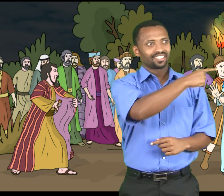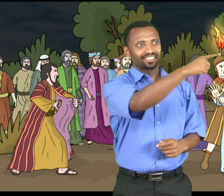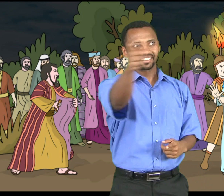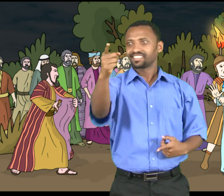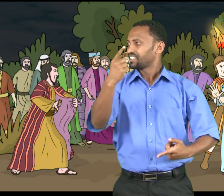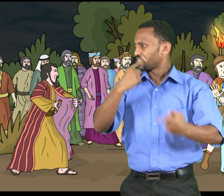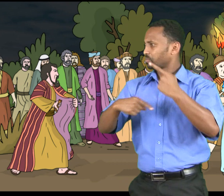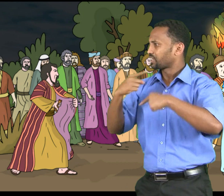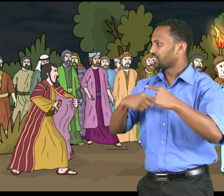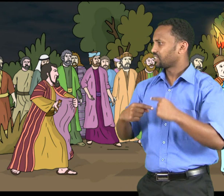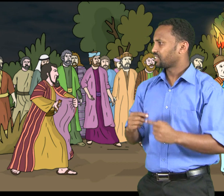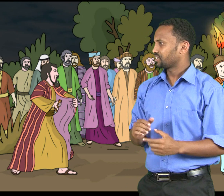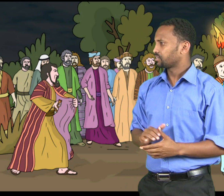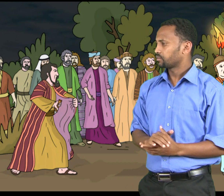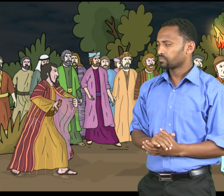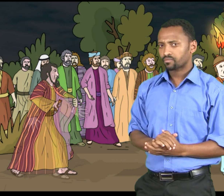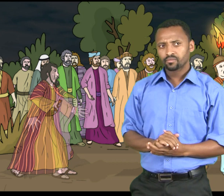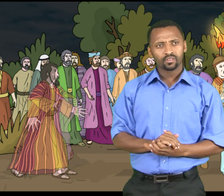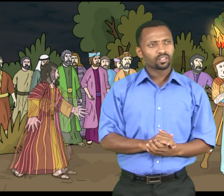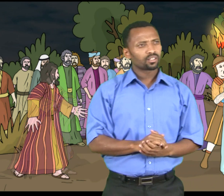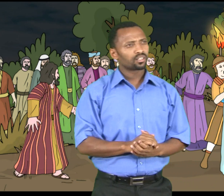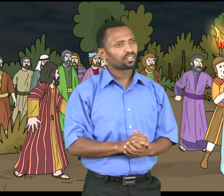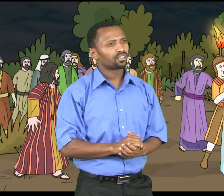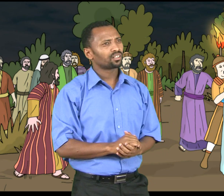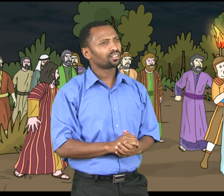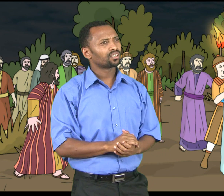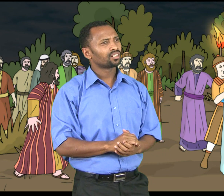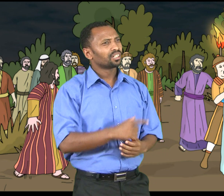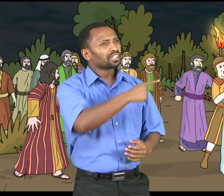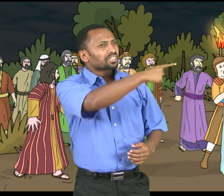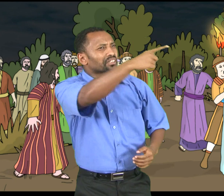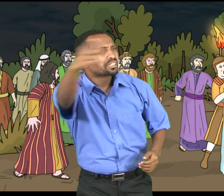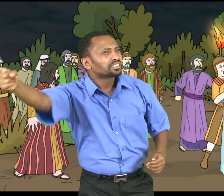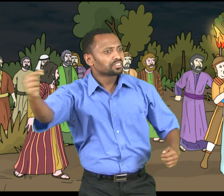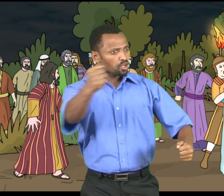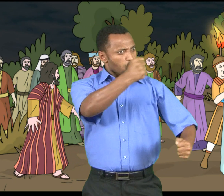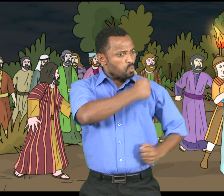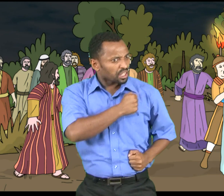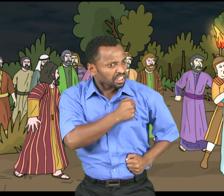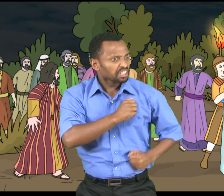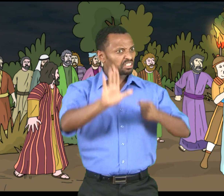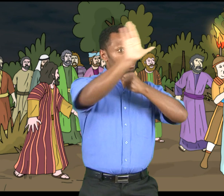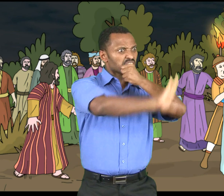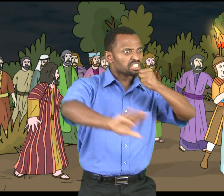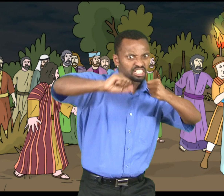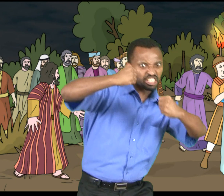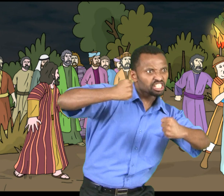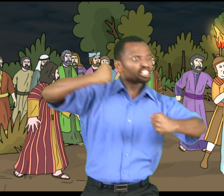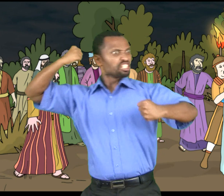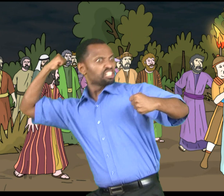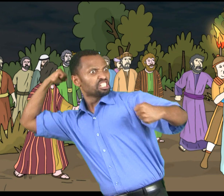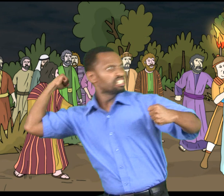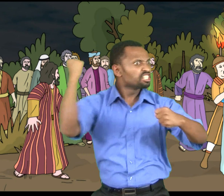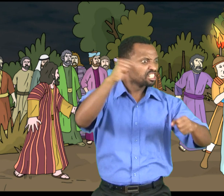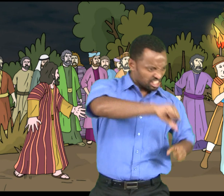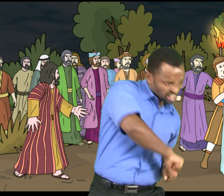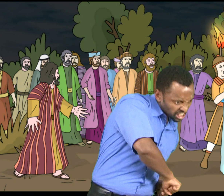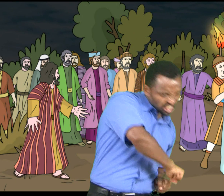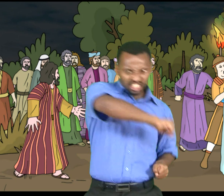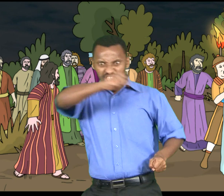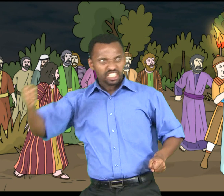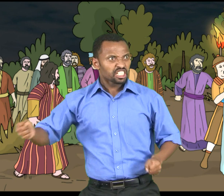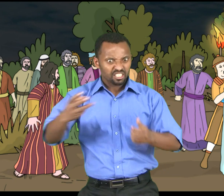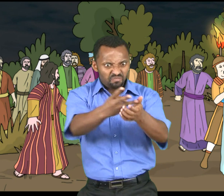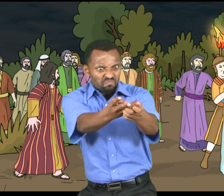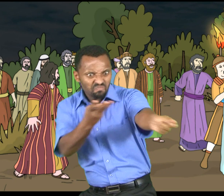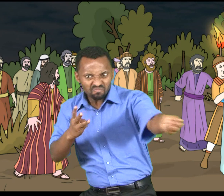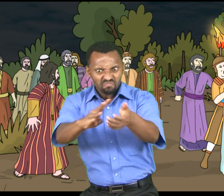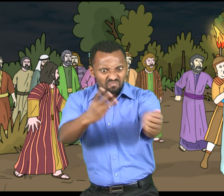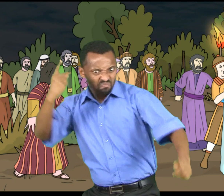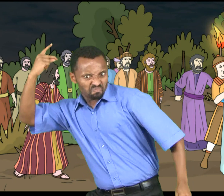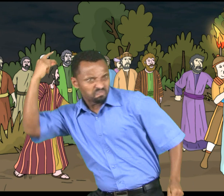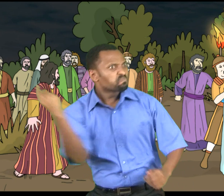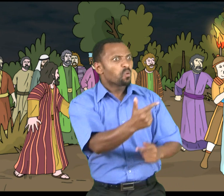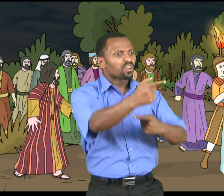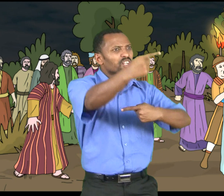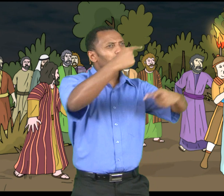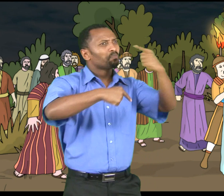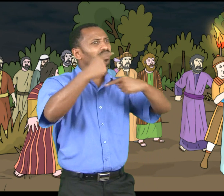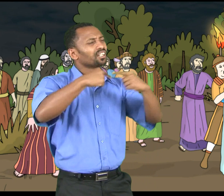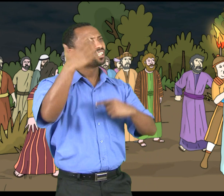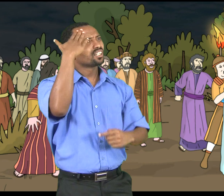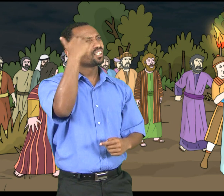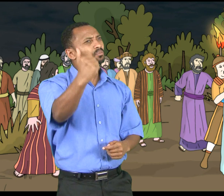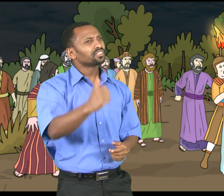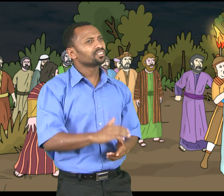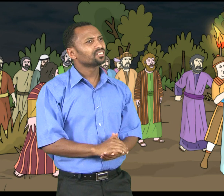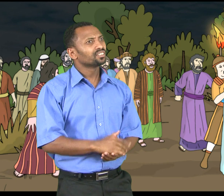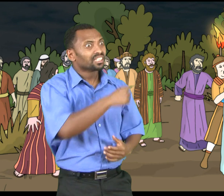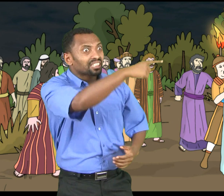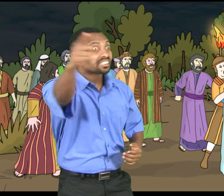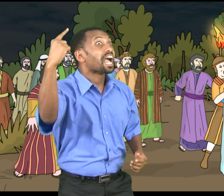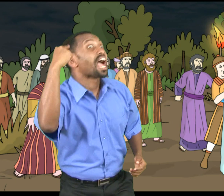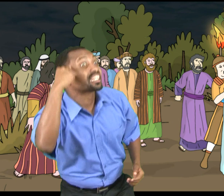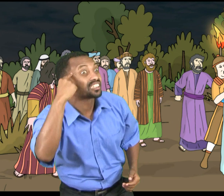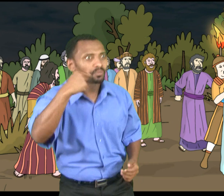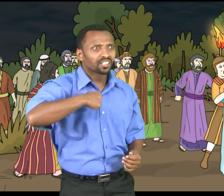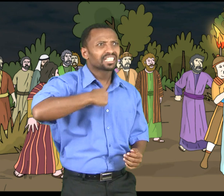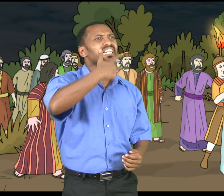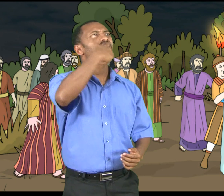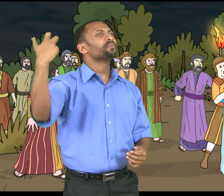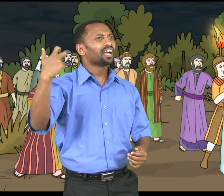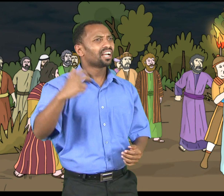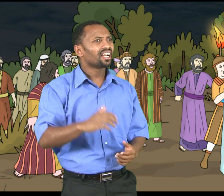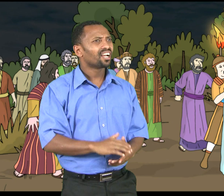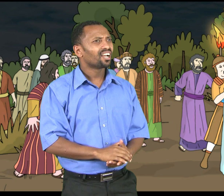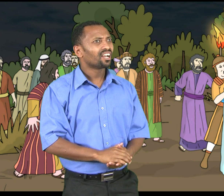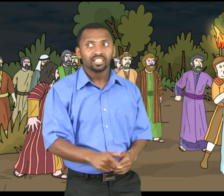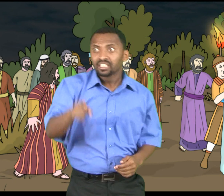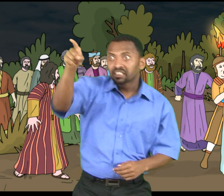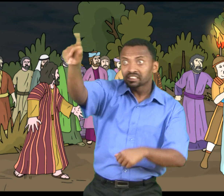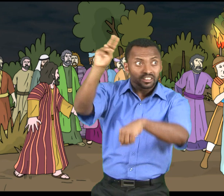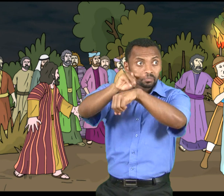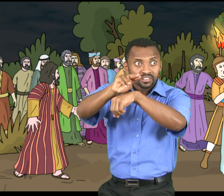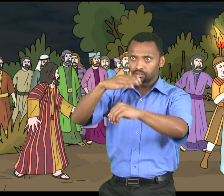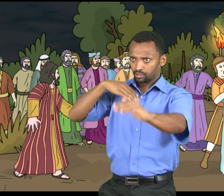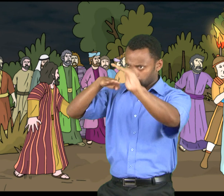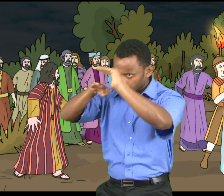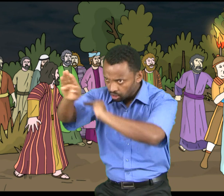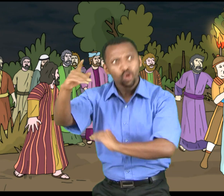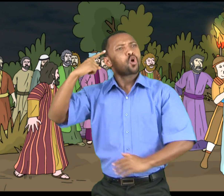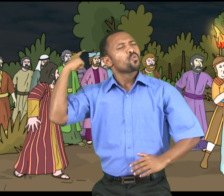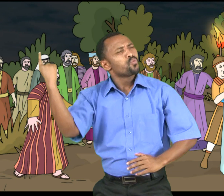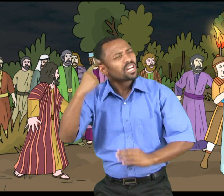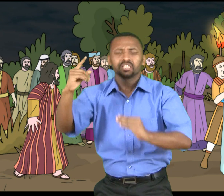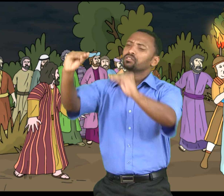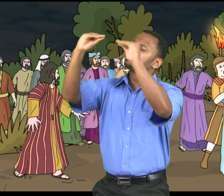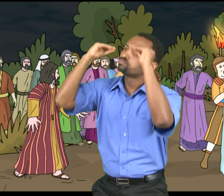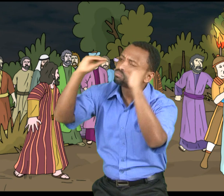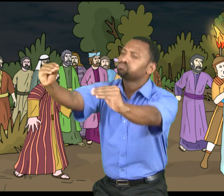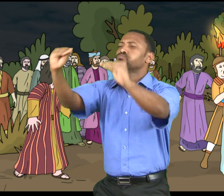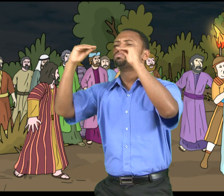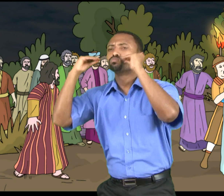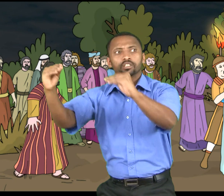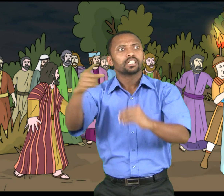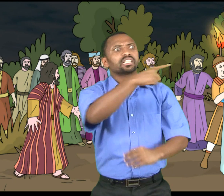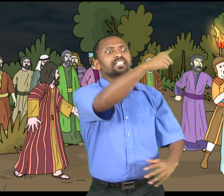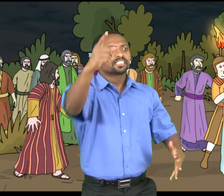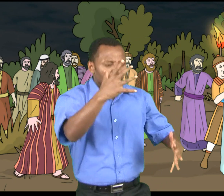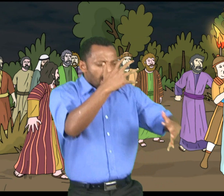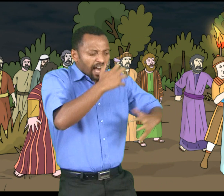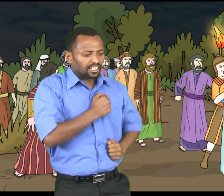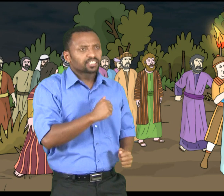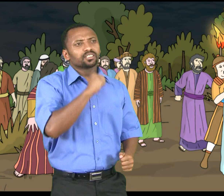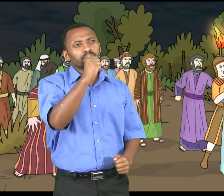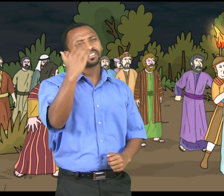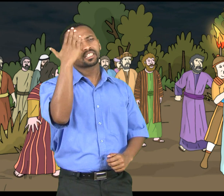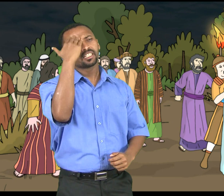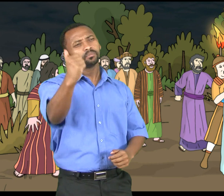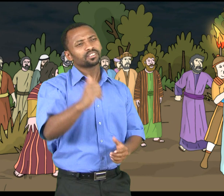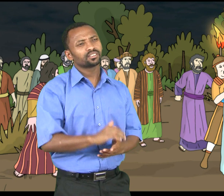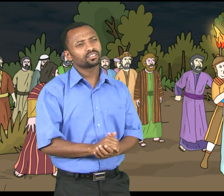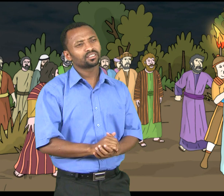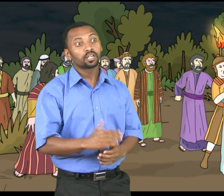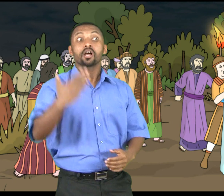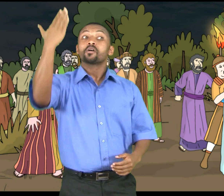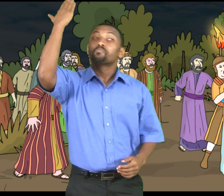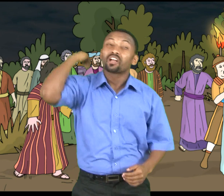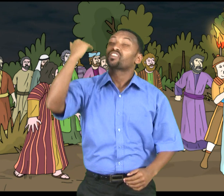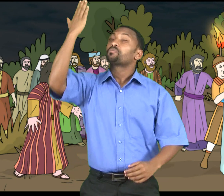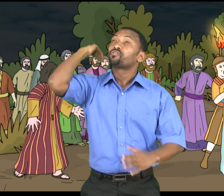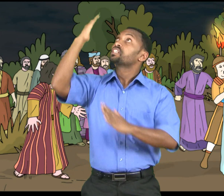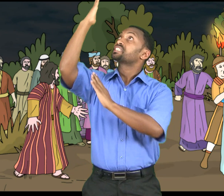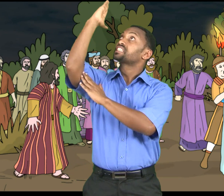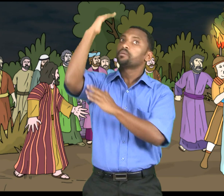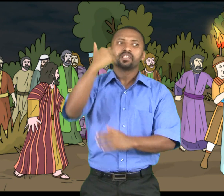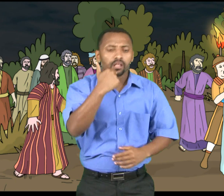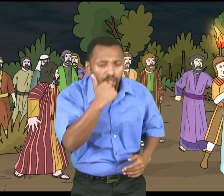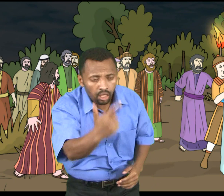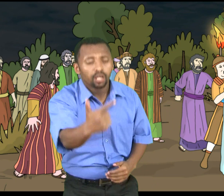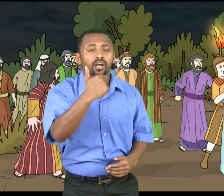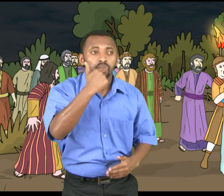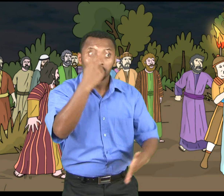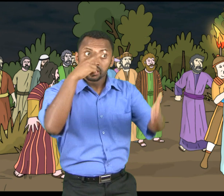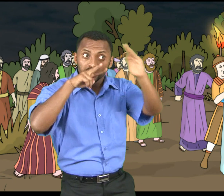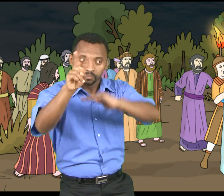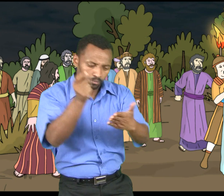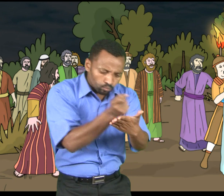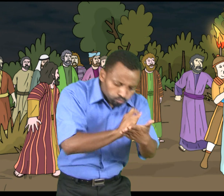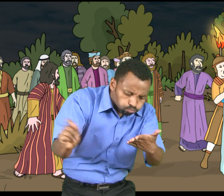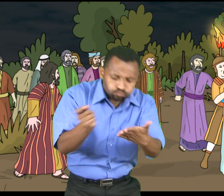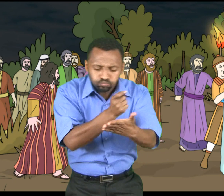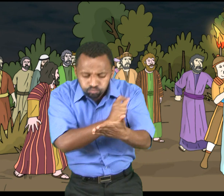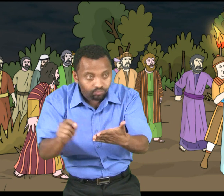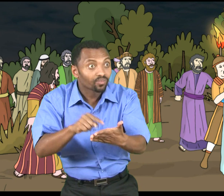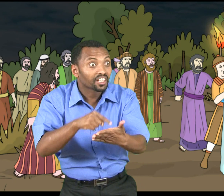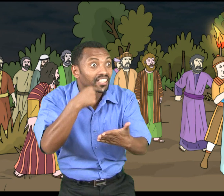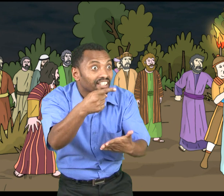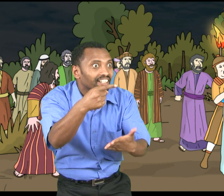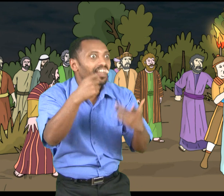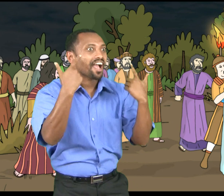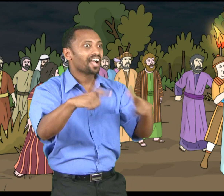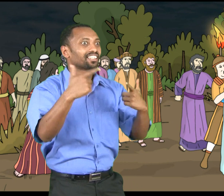At that time Jesus said to the crowd, “Have you come out with swords and clubs to arrest Me as you would an outlaw? Every day I sat teaching in the temple courts, and you did not arrest Me.